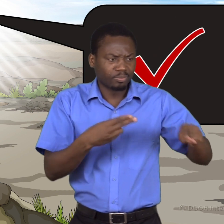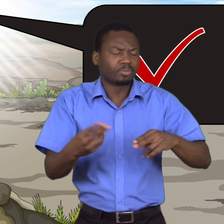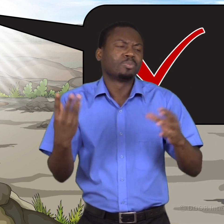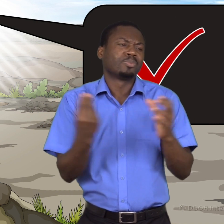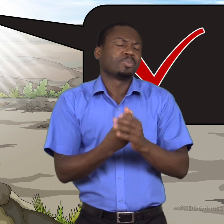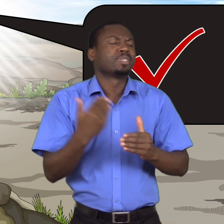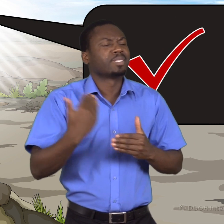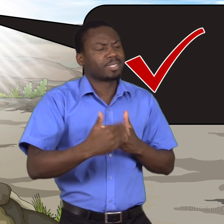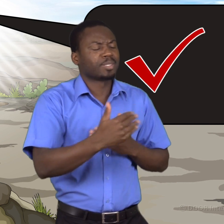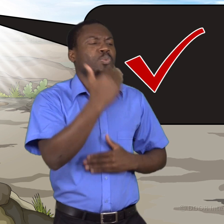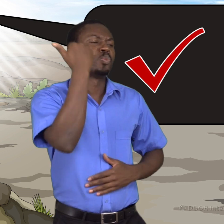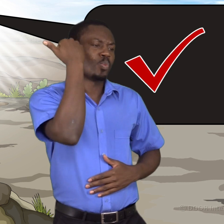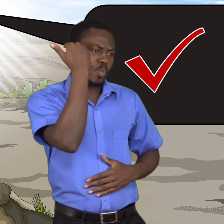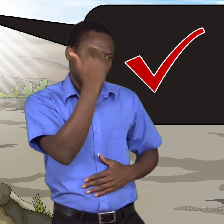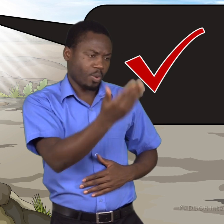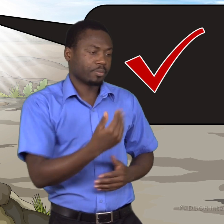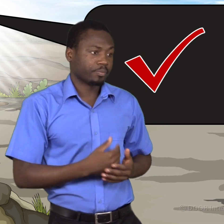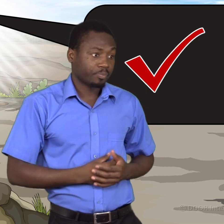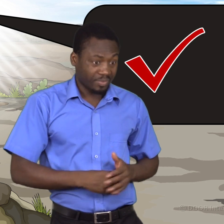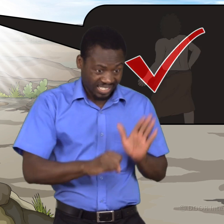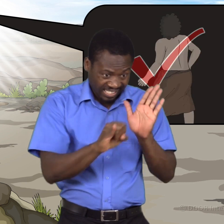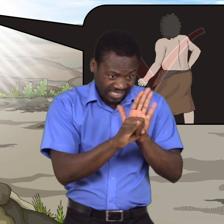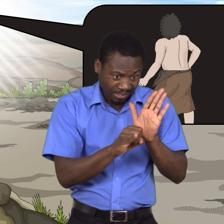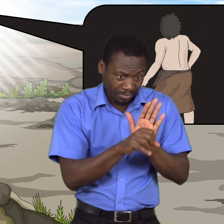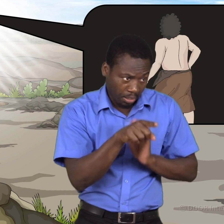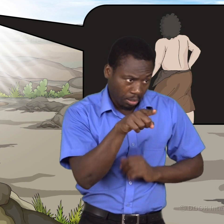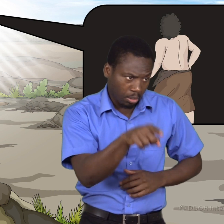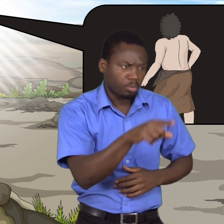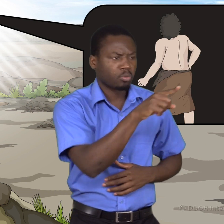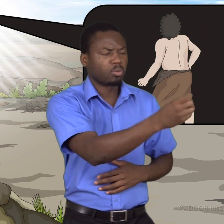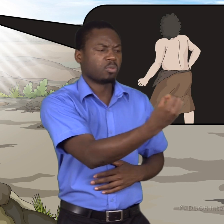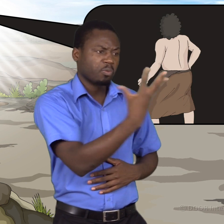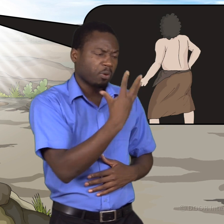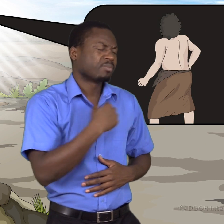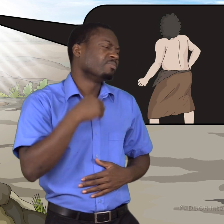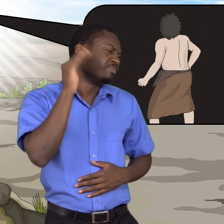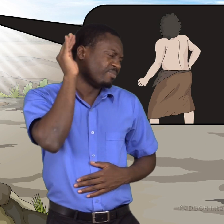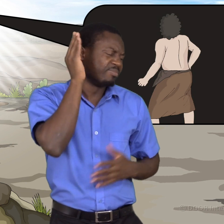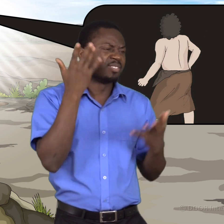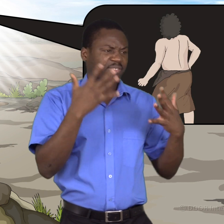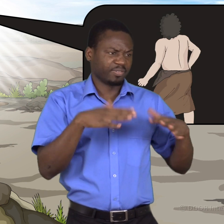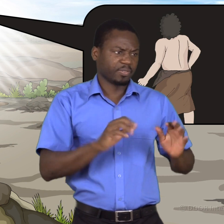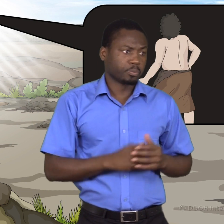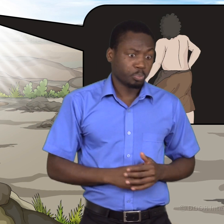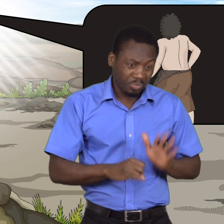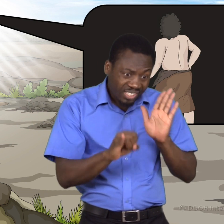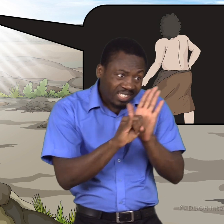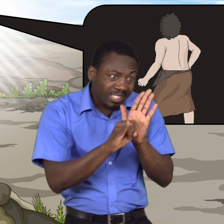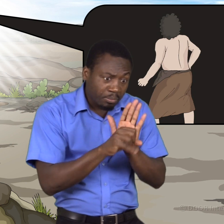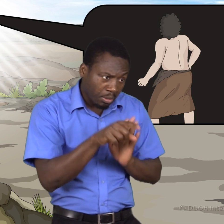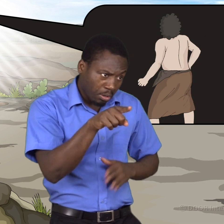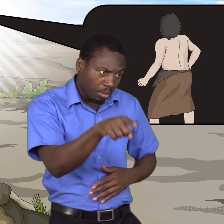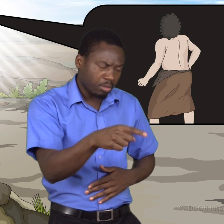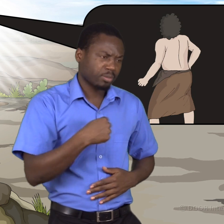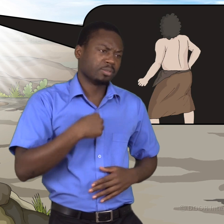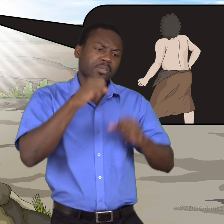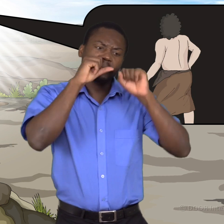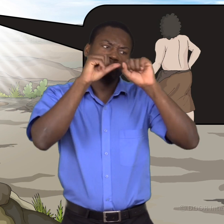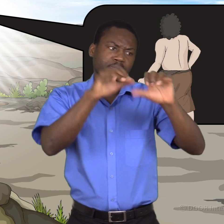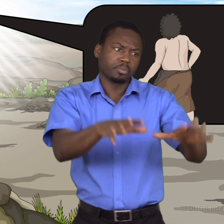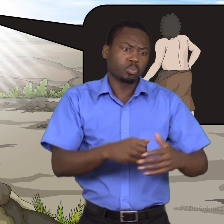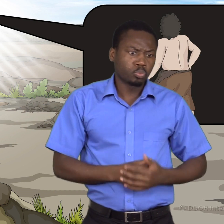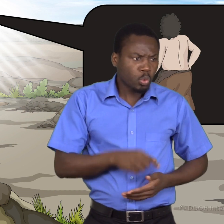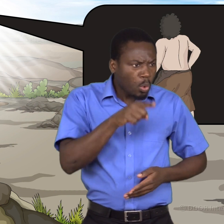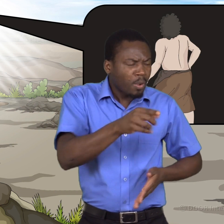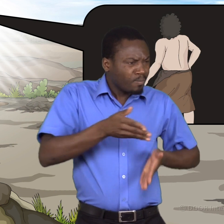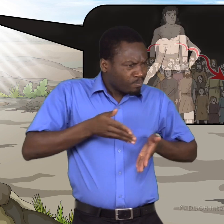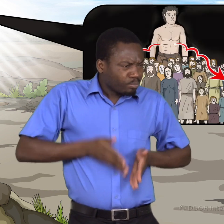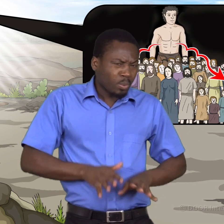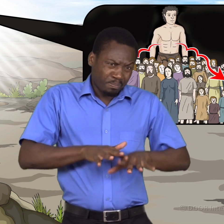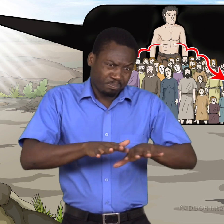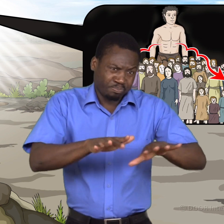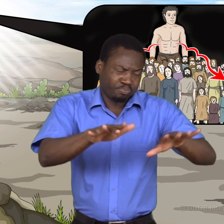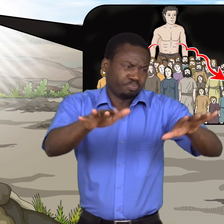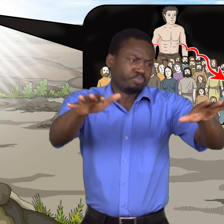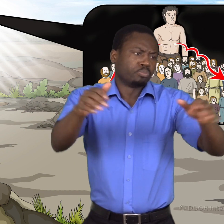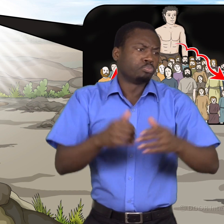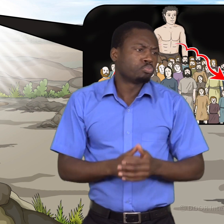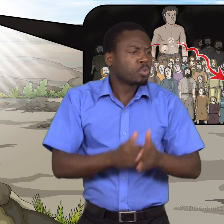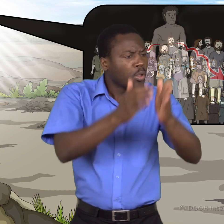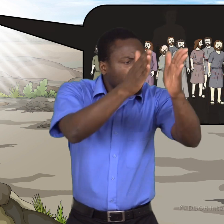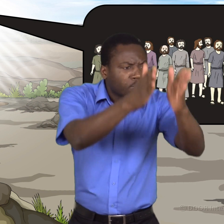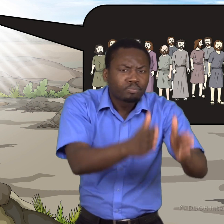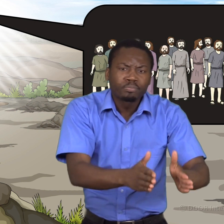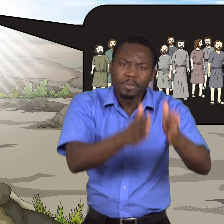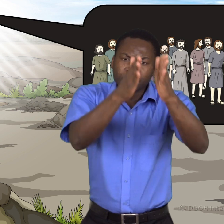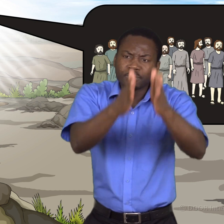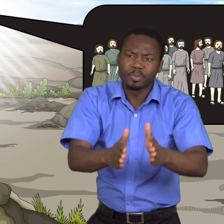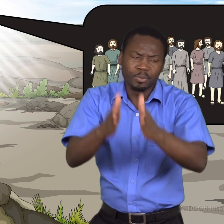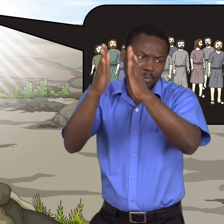As for Ishmael, I have heard you, and I will surely bless him; I will make him fruitful and multiply him greatly.